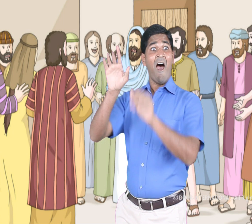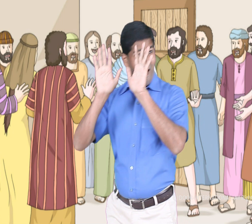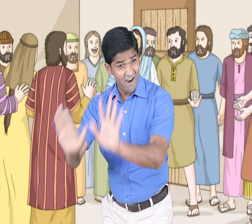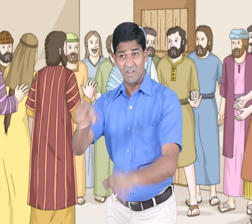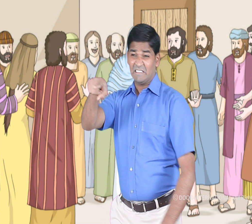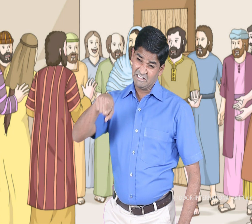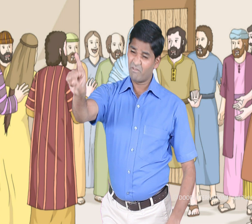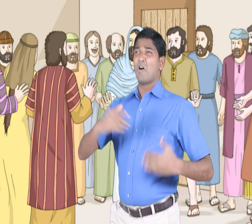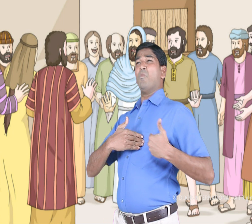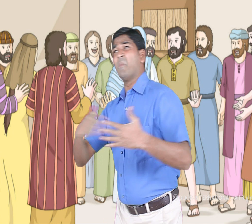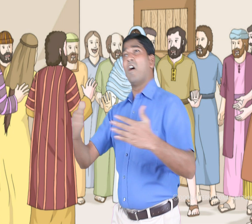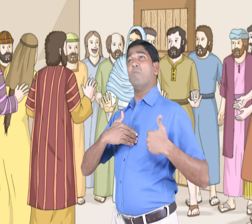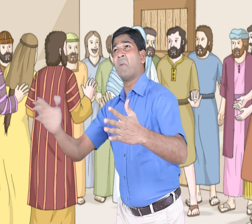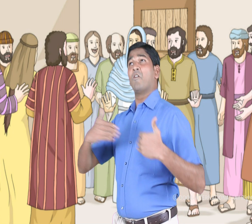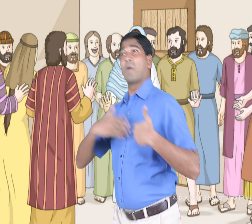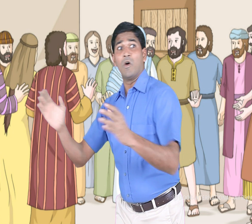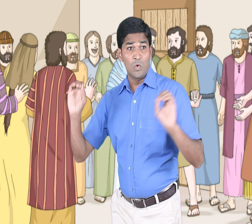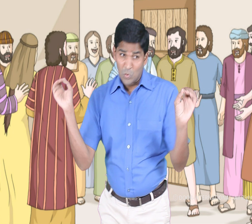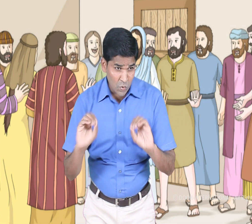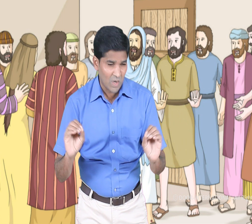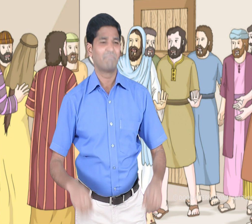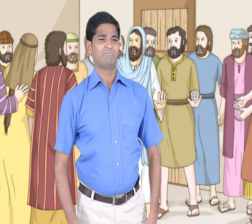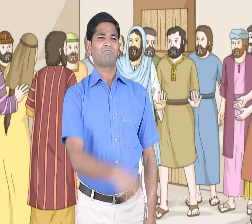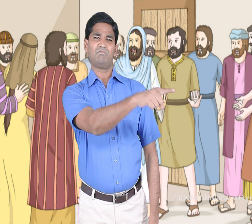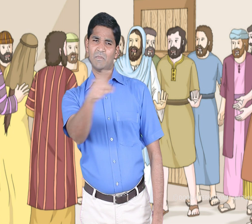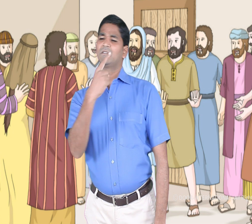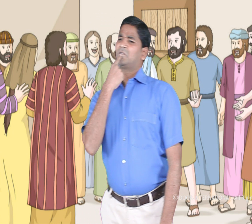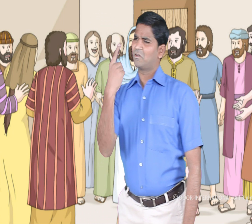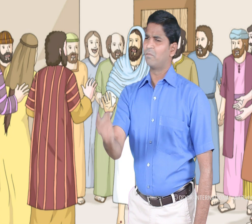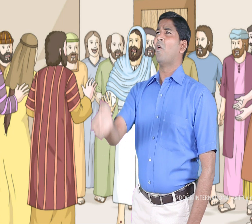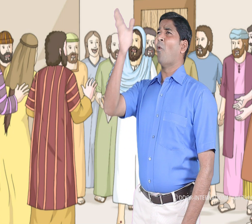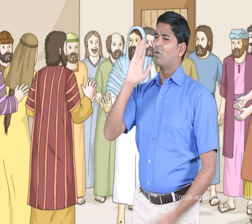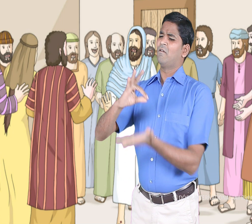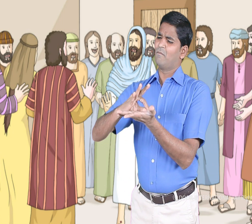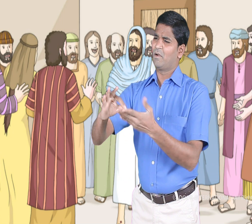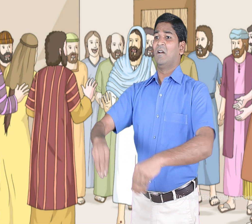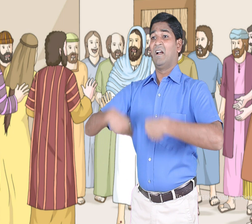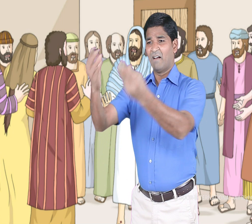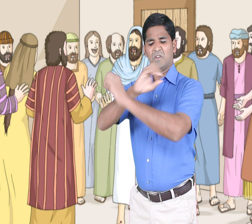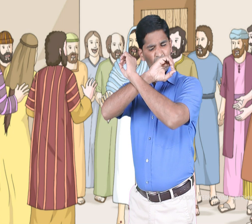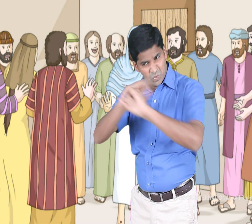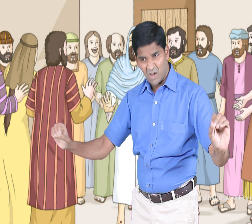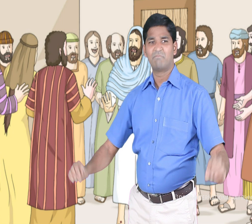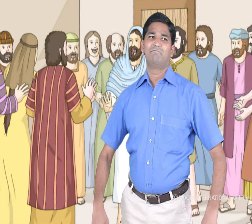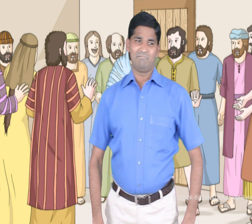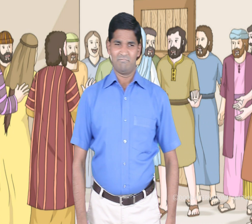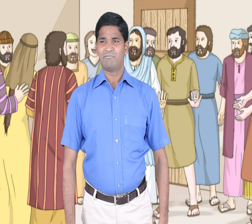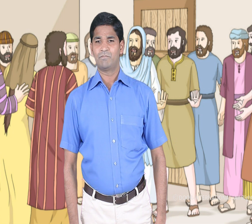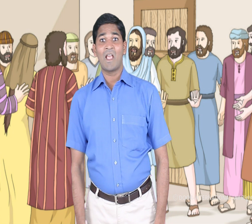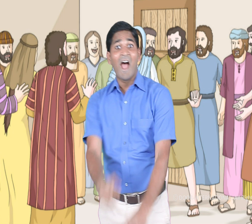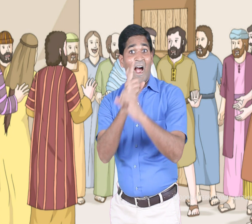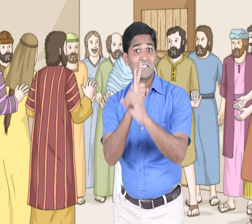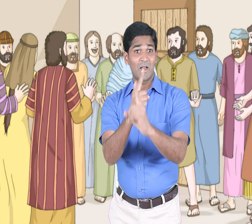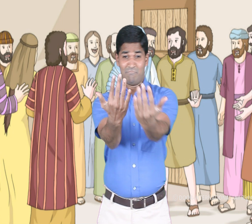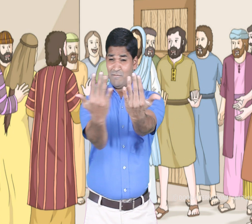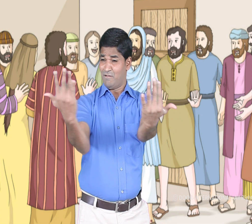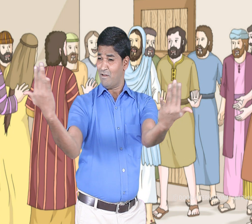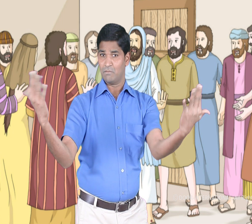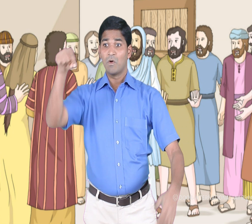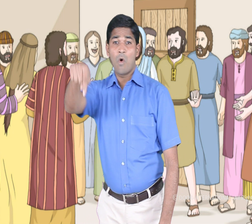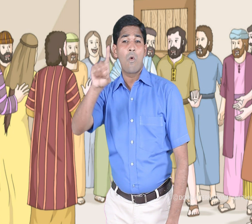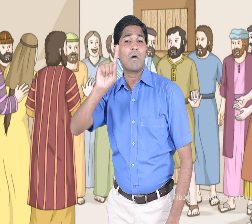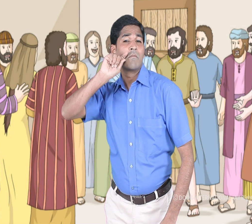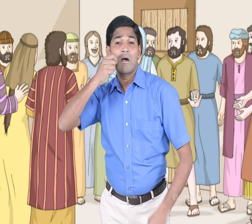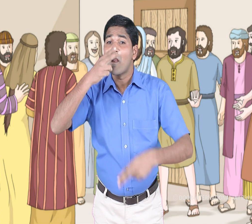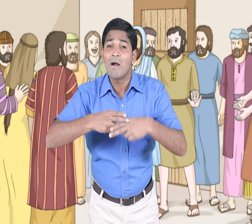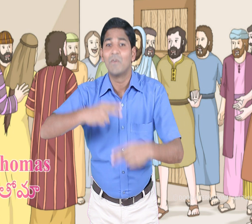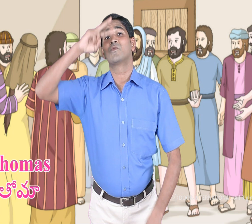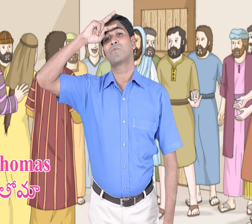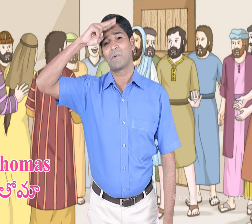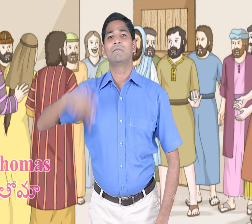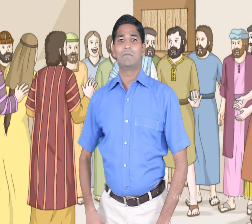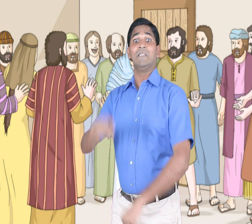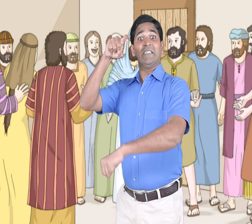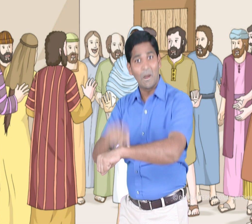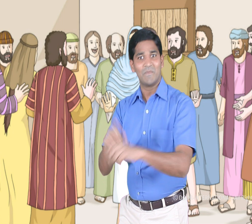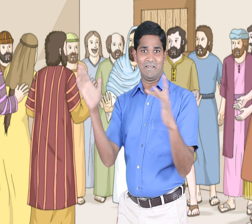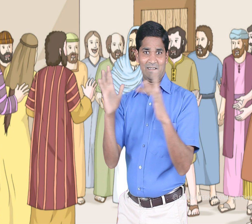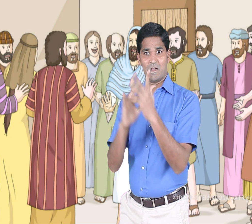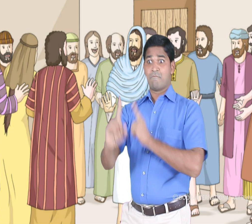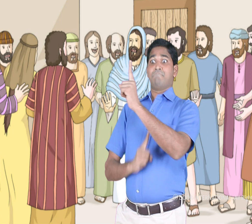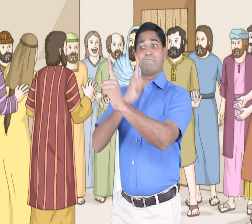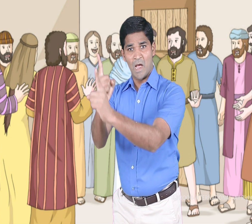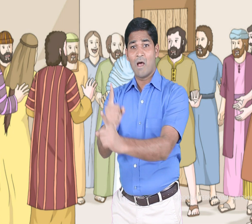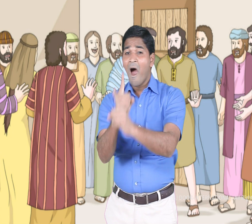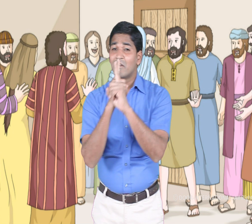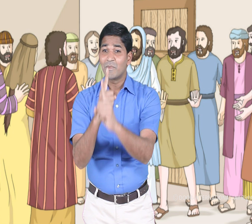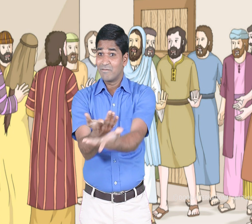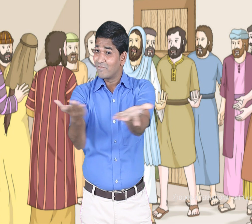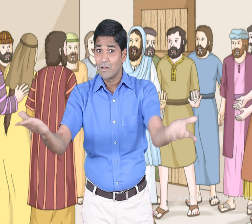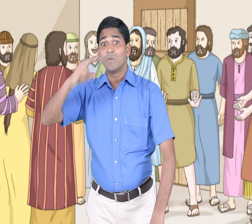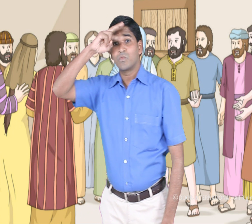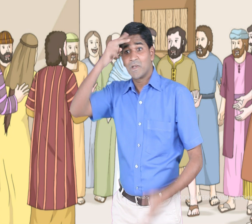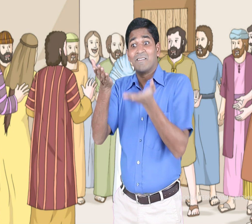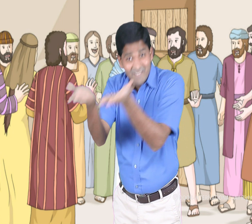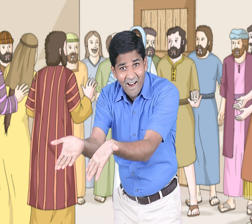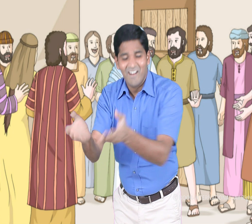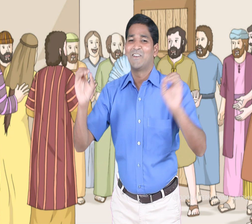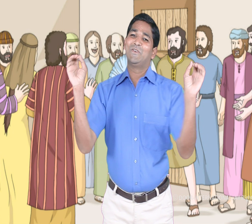Now Thomas called Didymus, one of the Twelve, was not with the disciples when Jesus came.